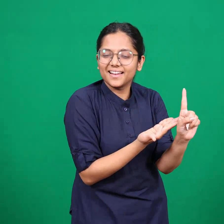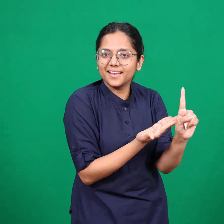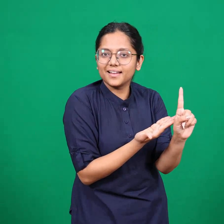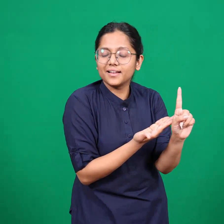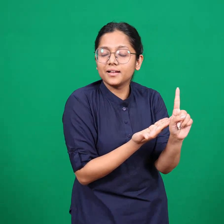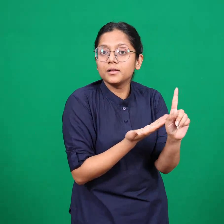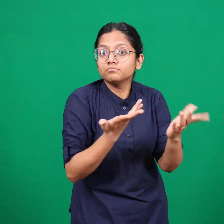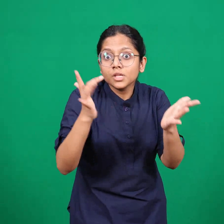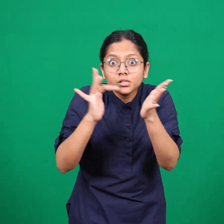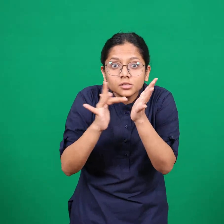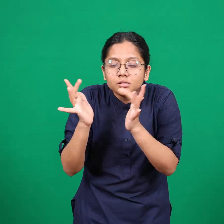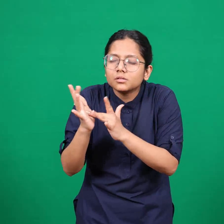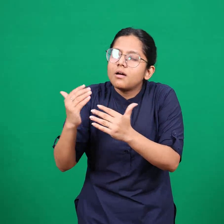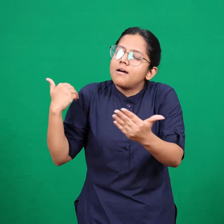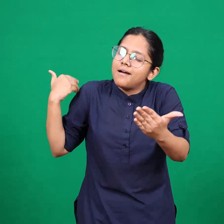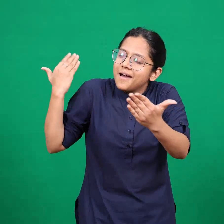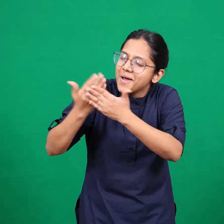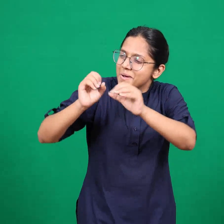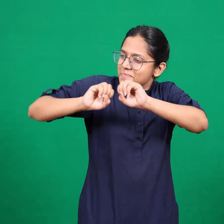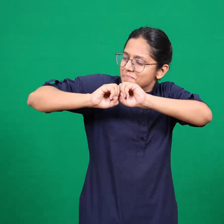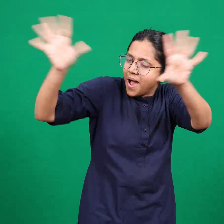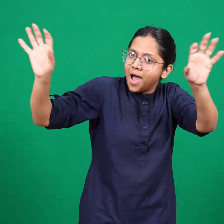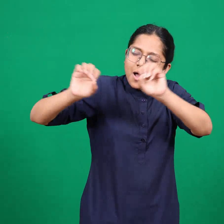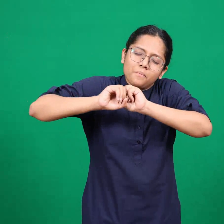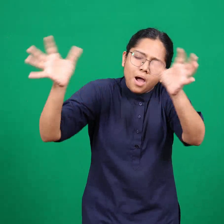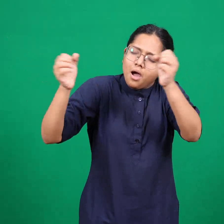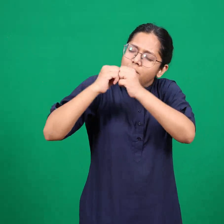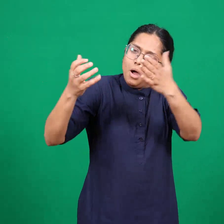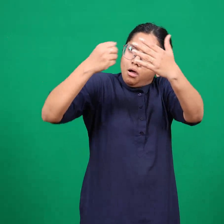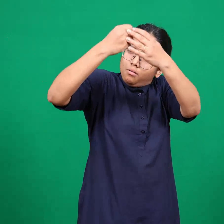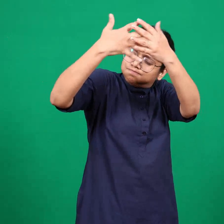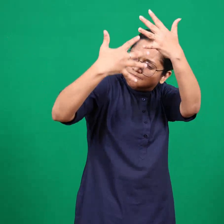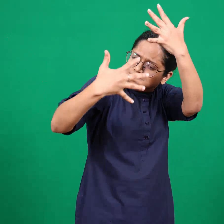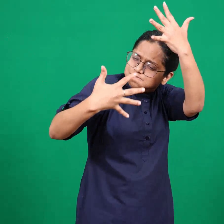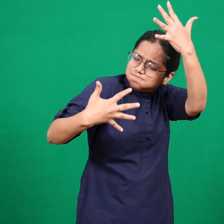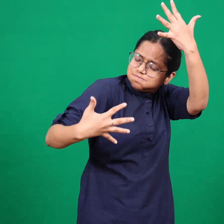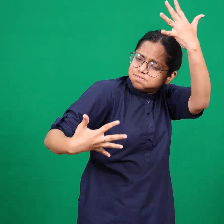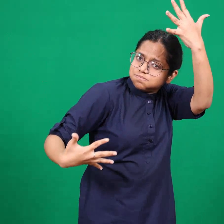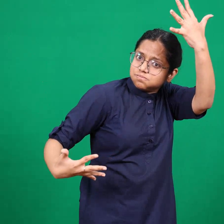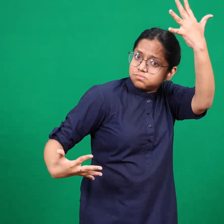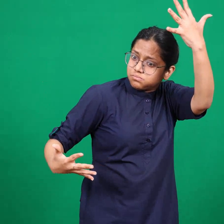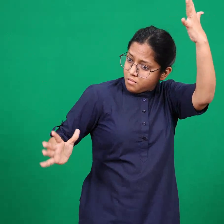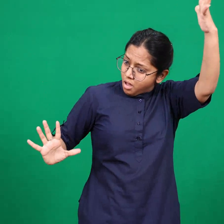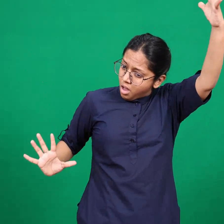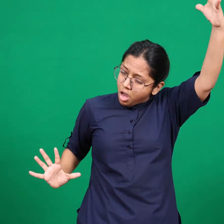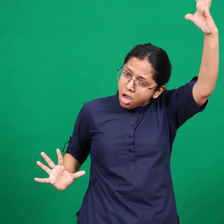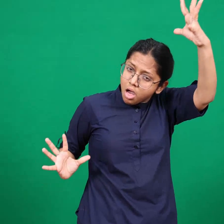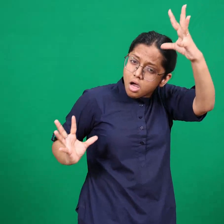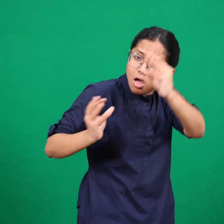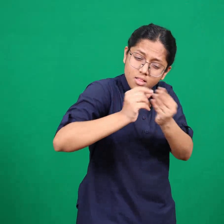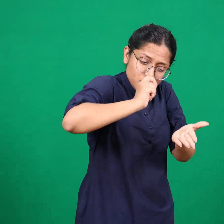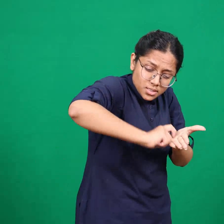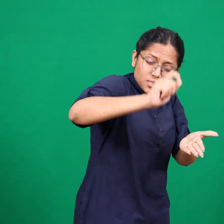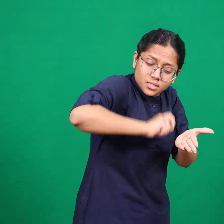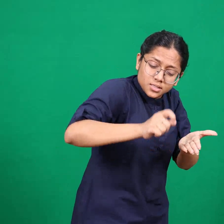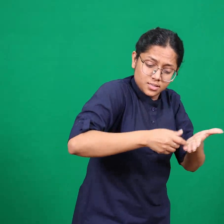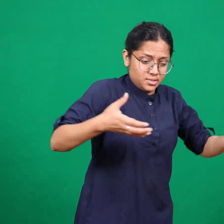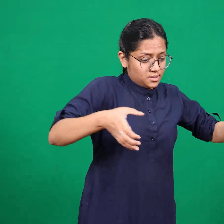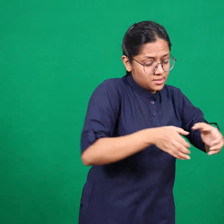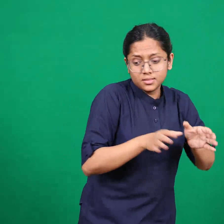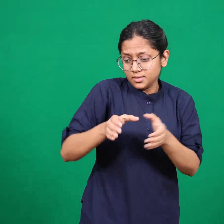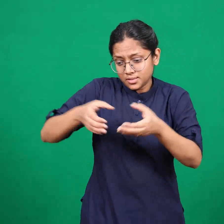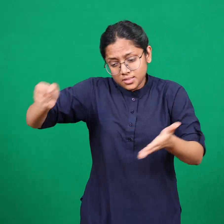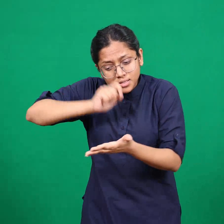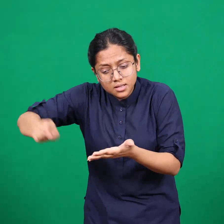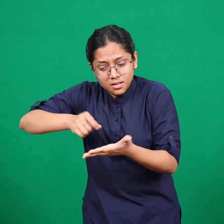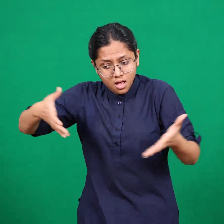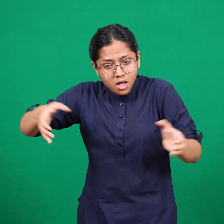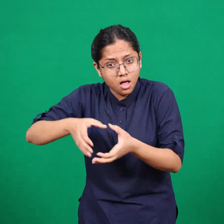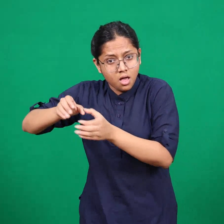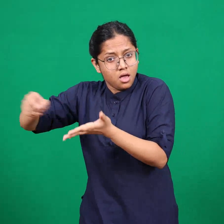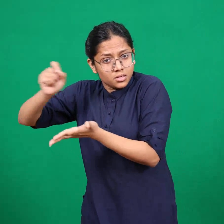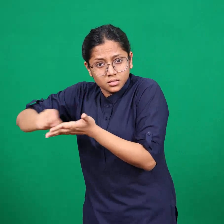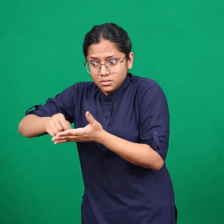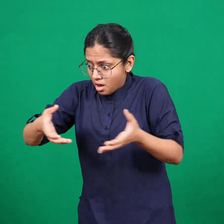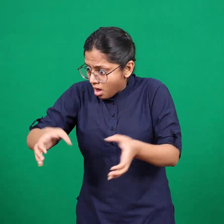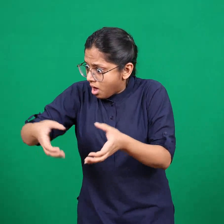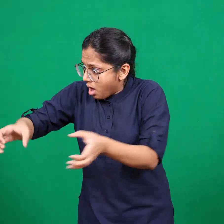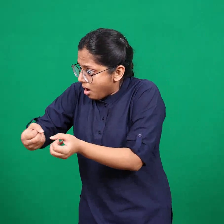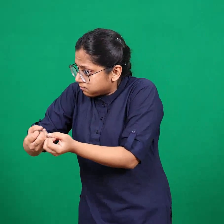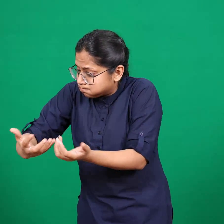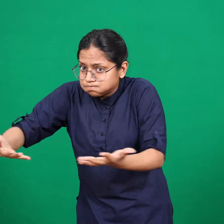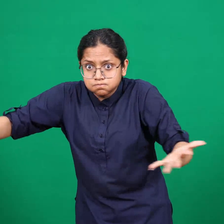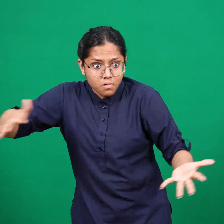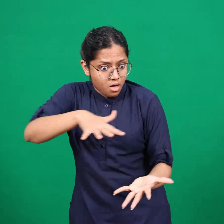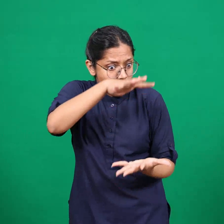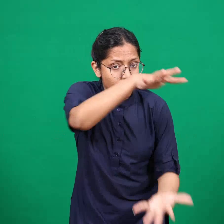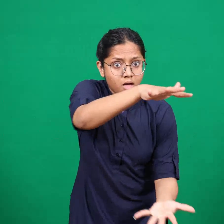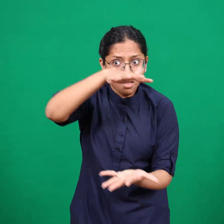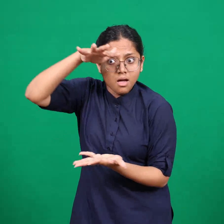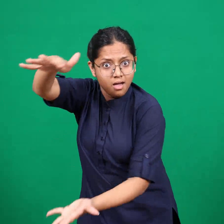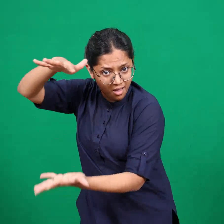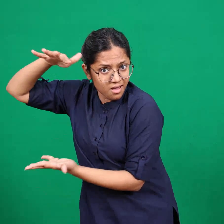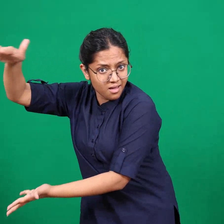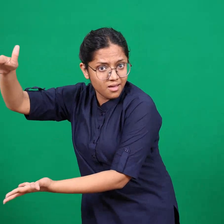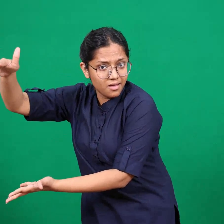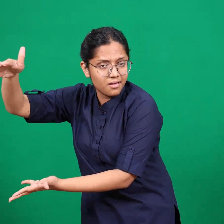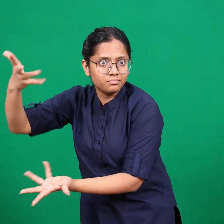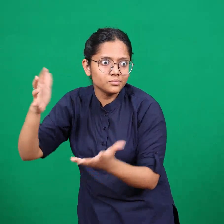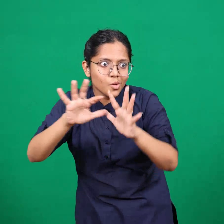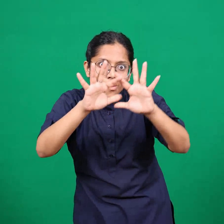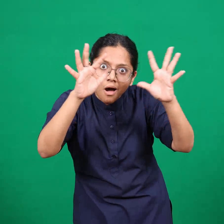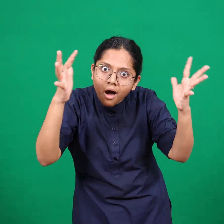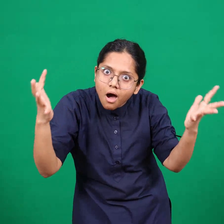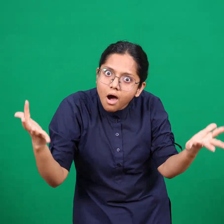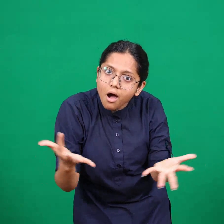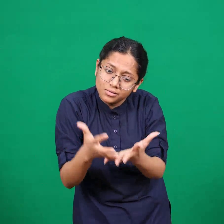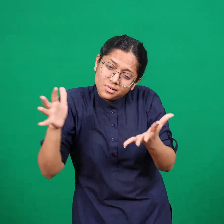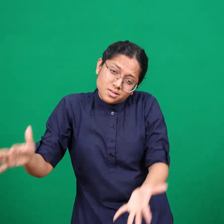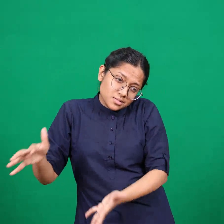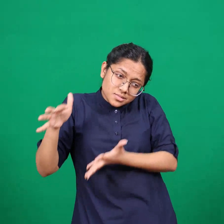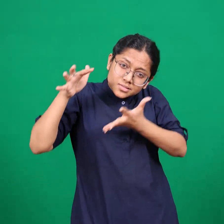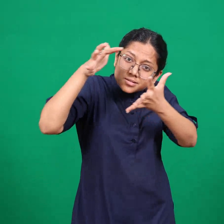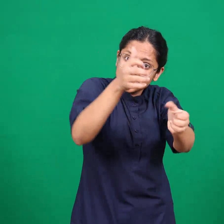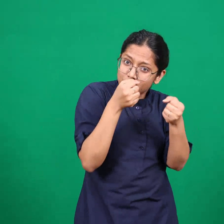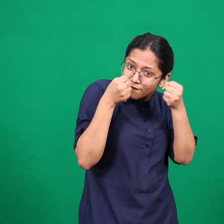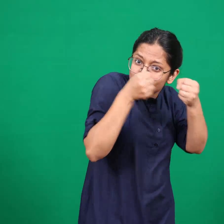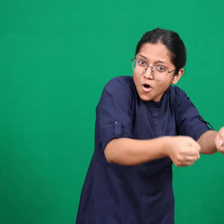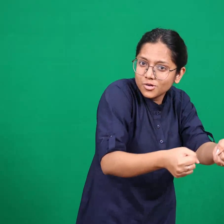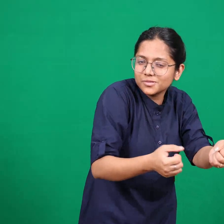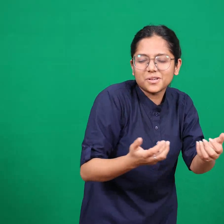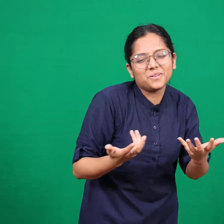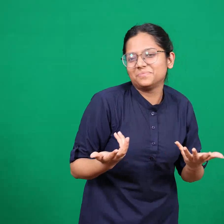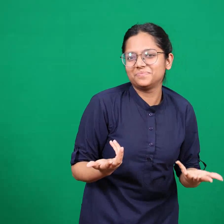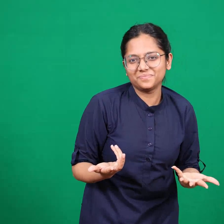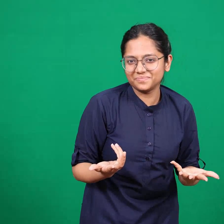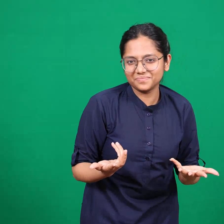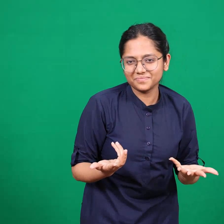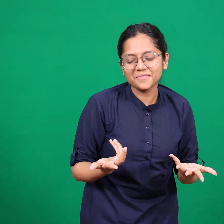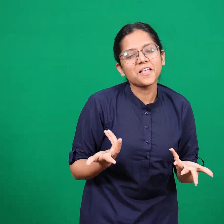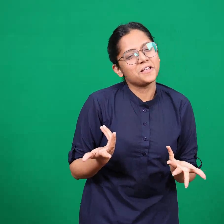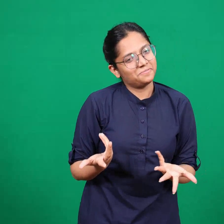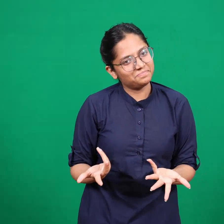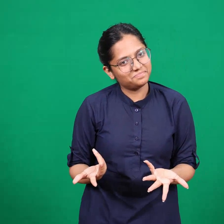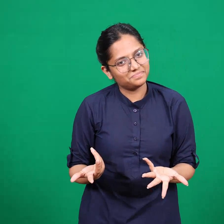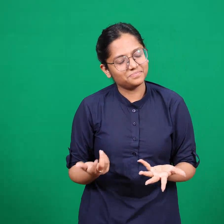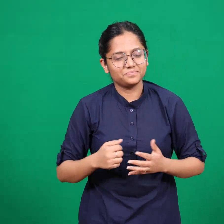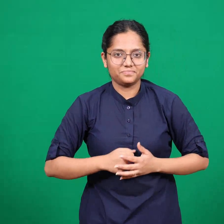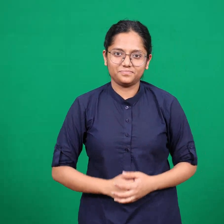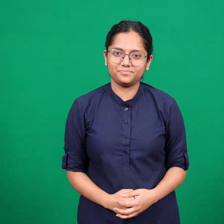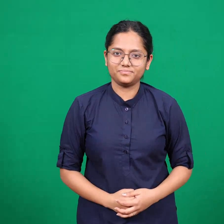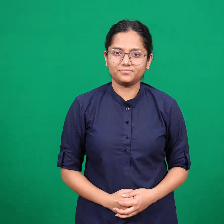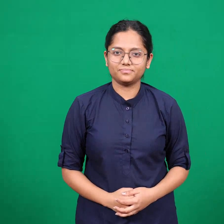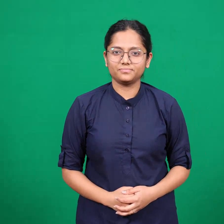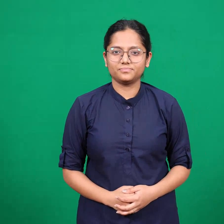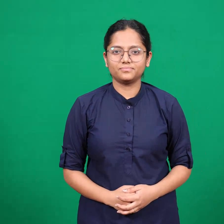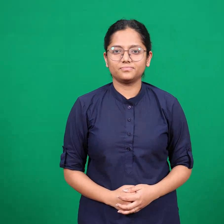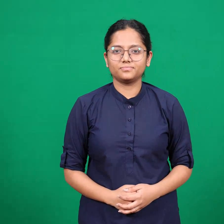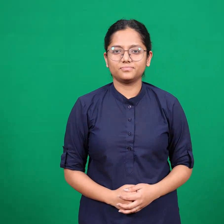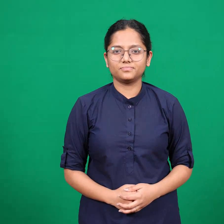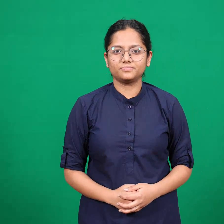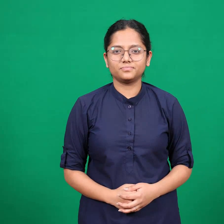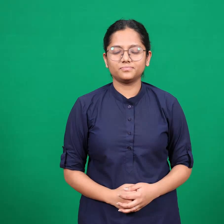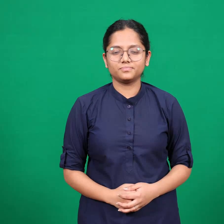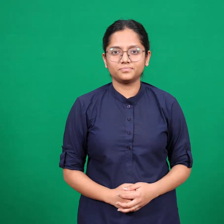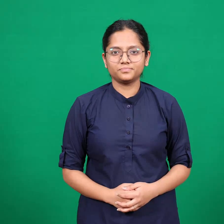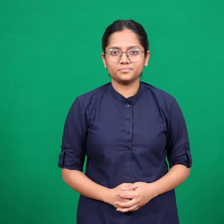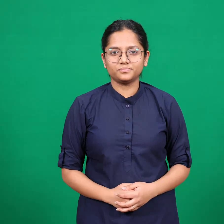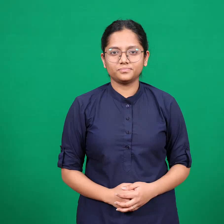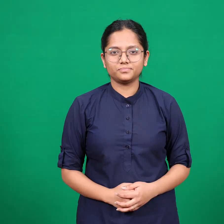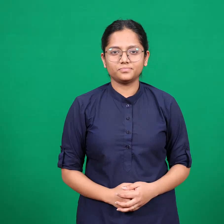If all of them were written down, I suppose that not even the world itself would have space for the books that would be written.